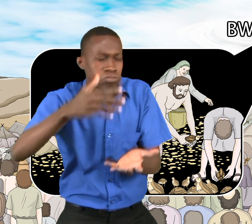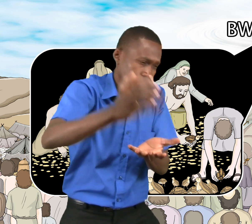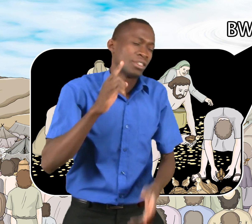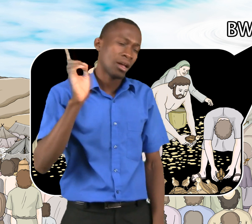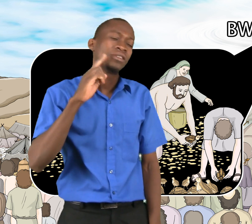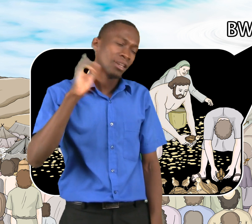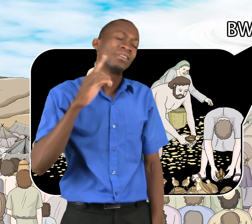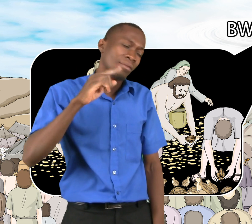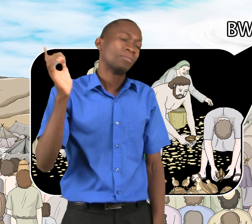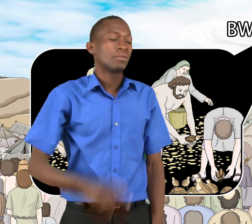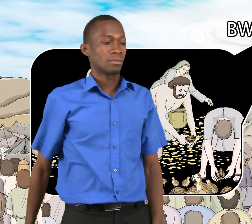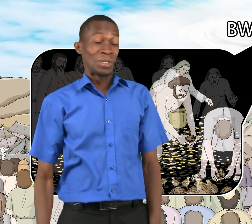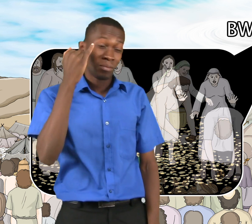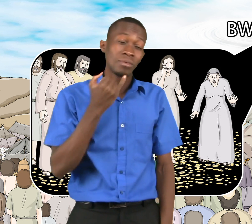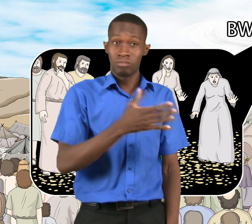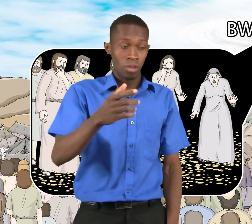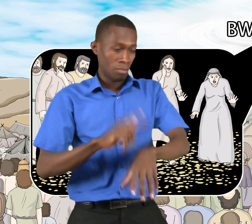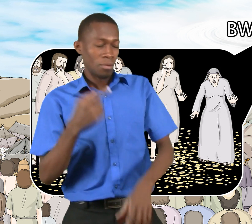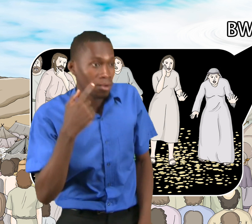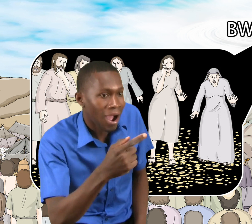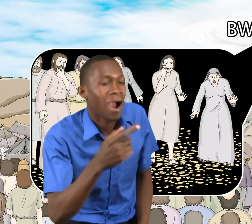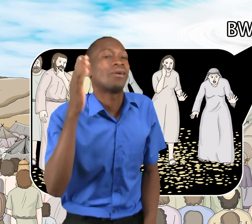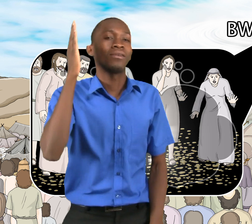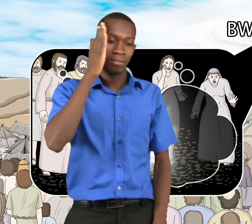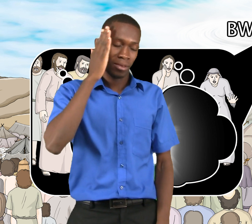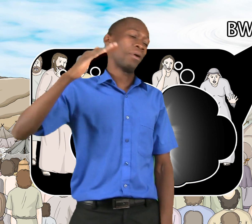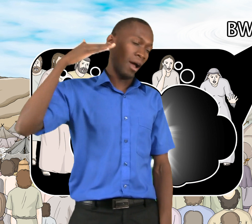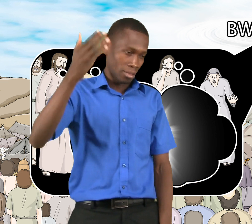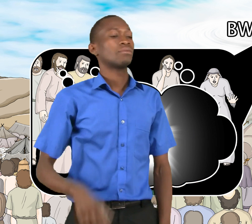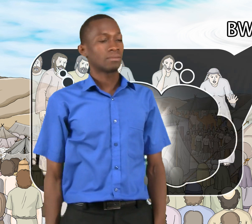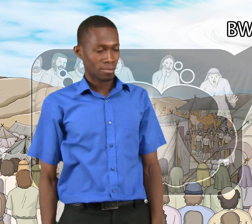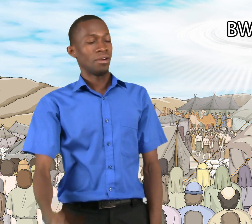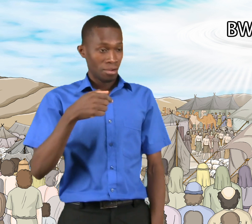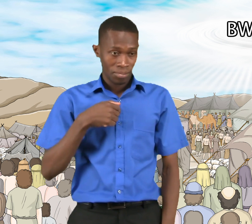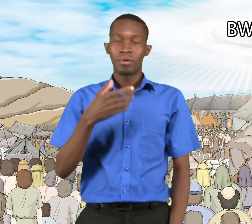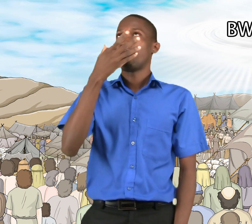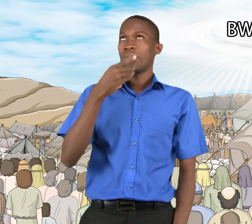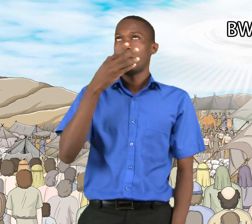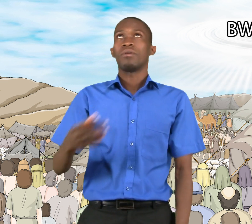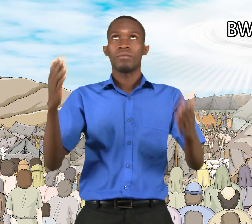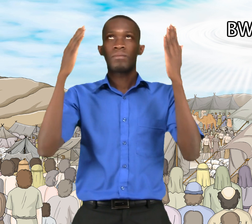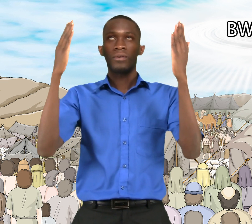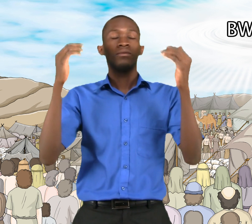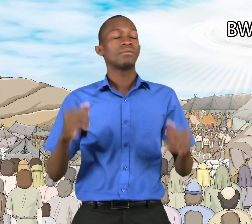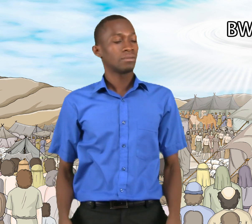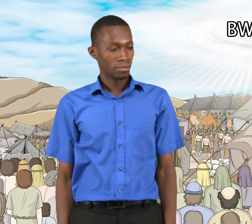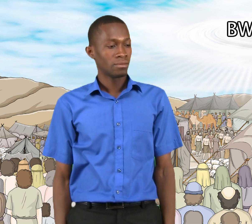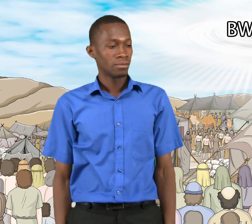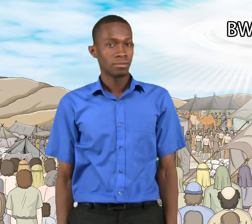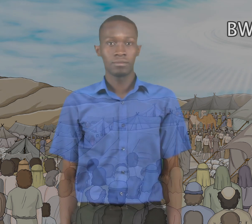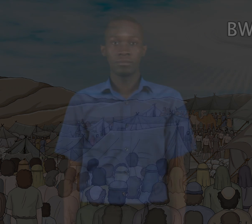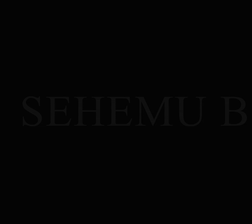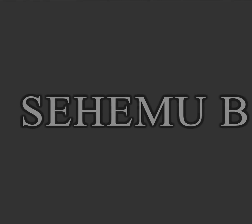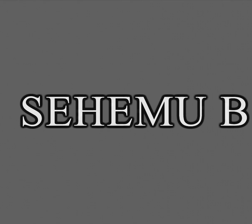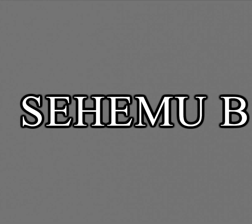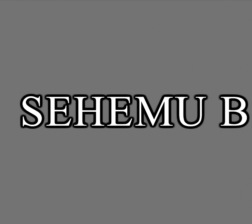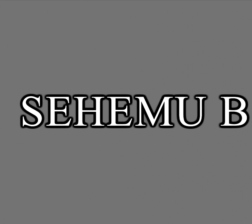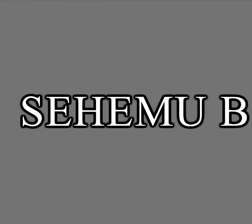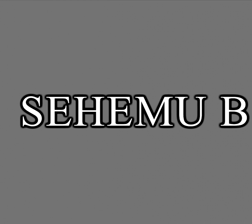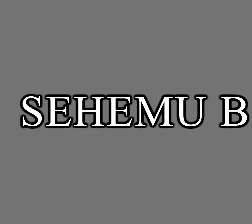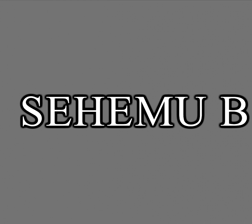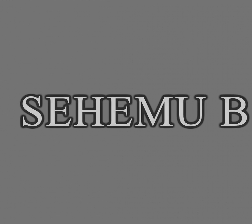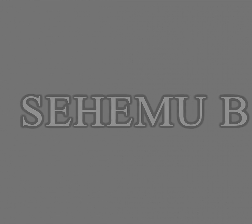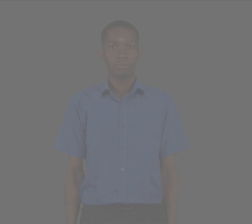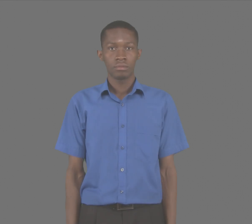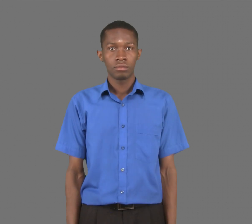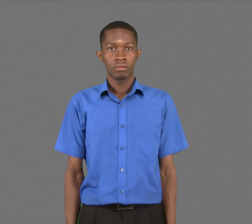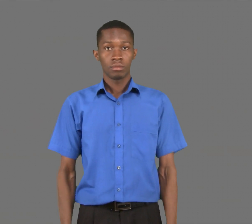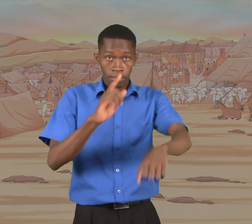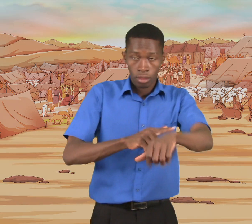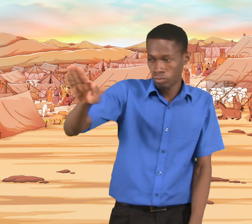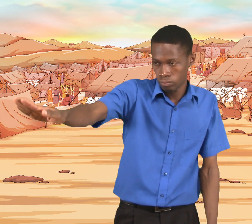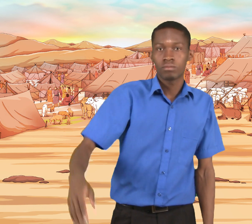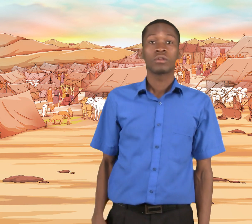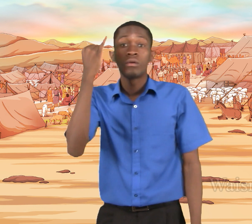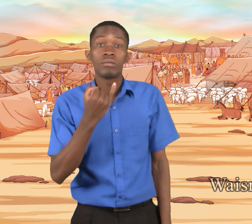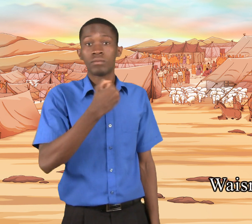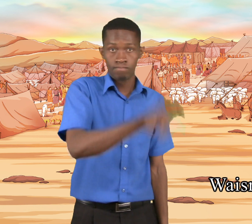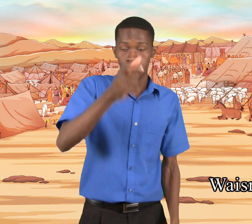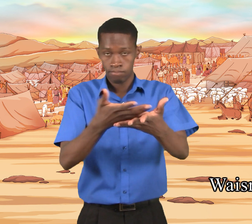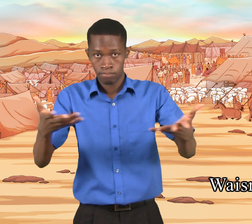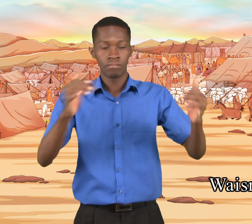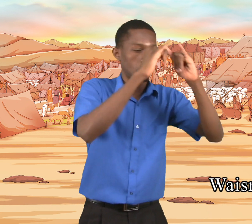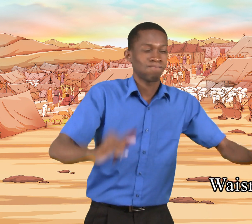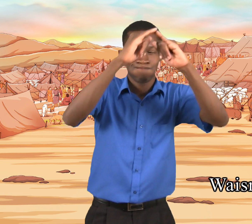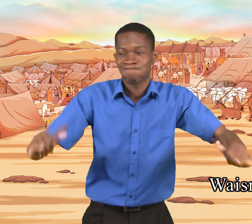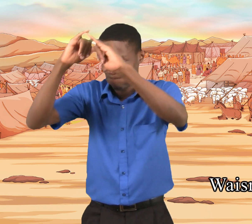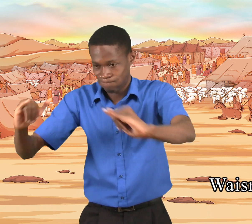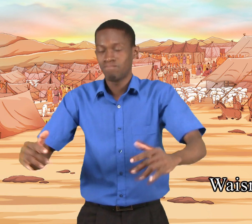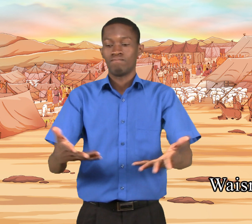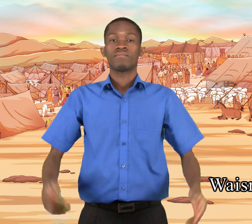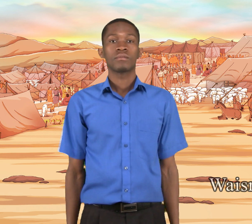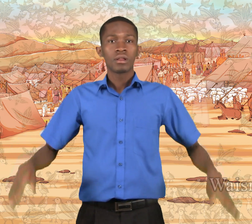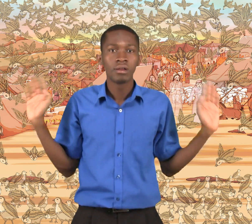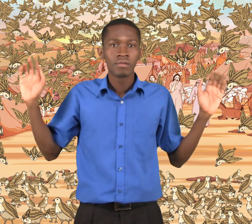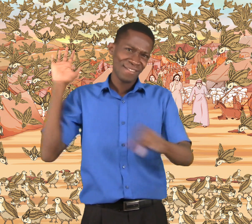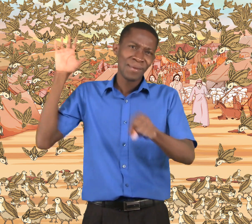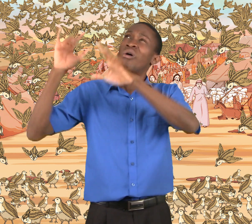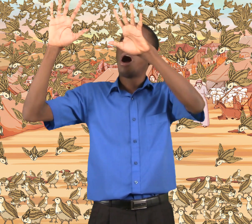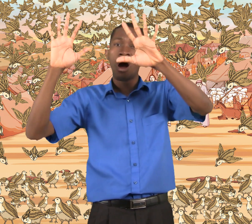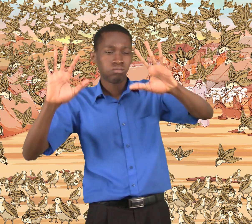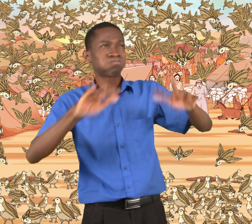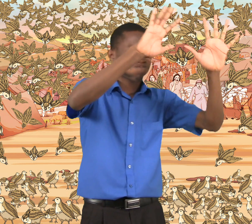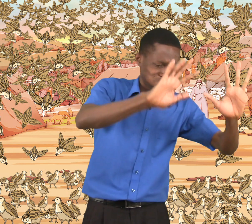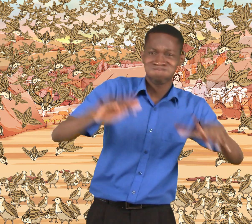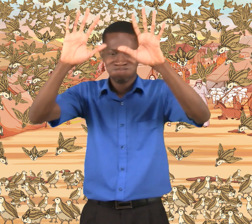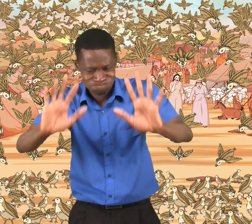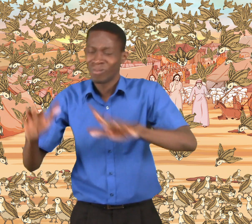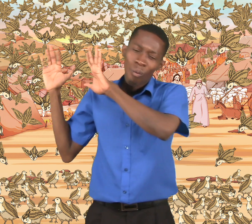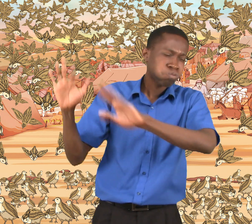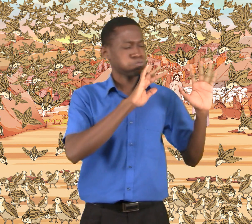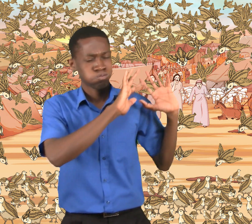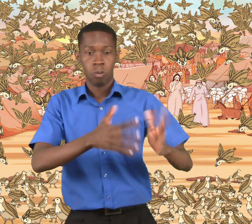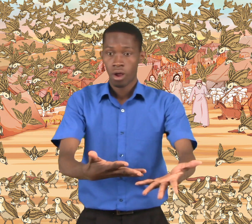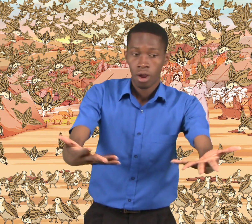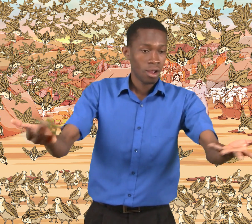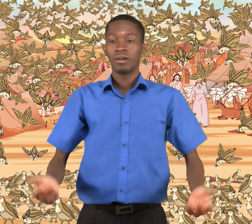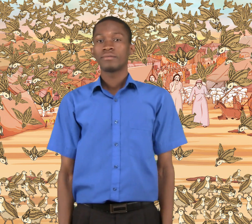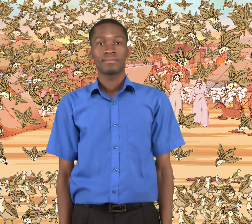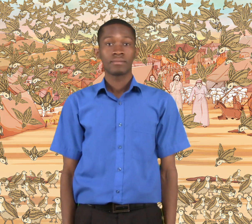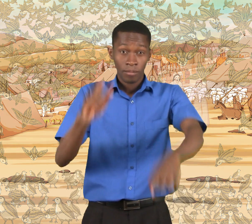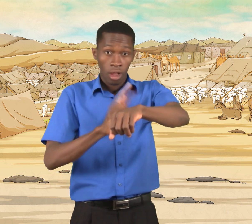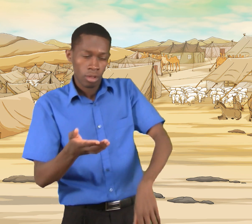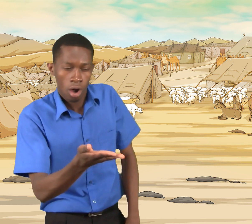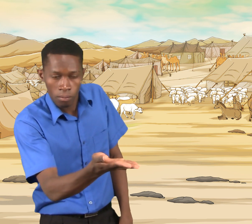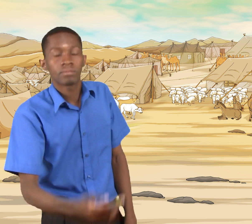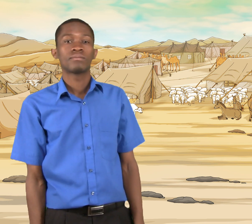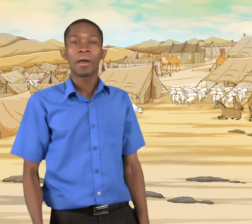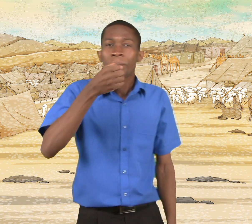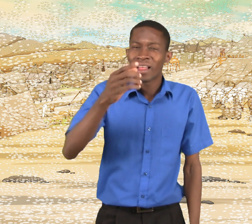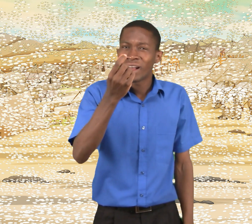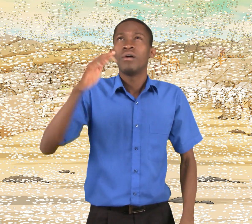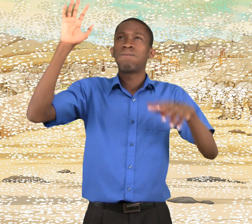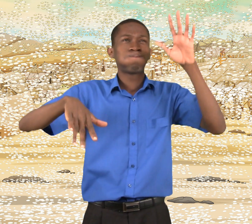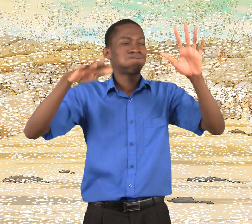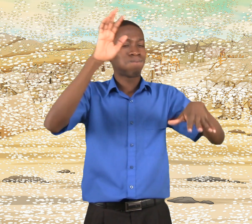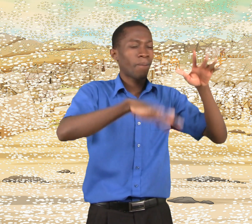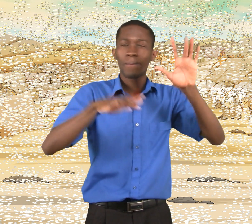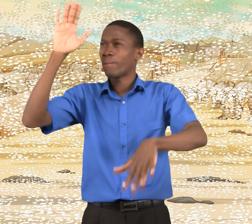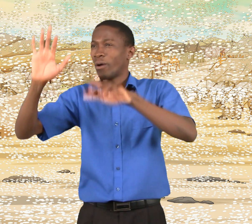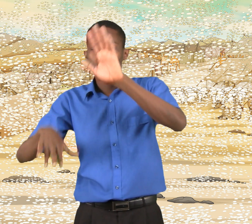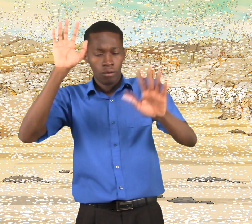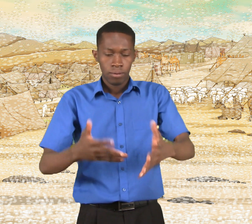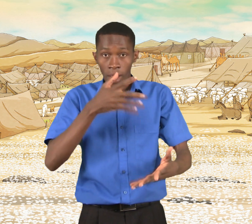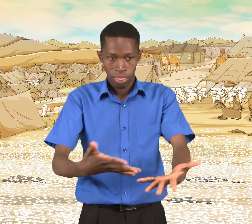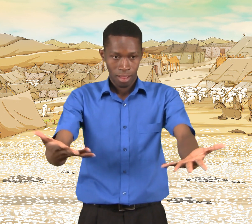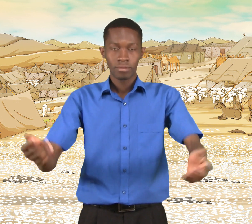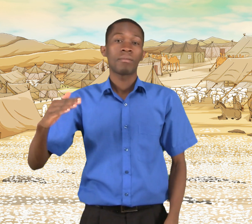Then you will know that I am the LORD your God.’” That evening quail came and covered the camp, and in the morning there was a layer of dew around the camp.